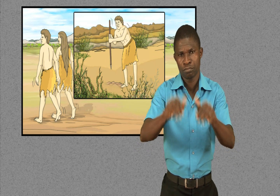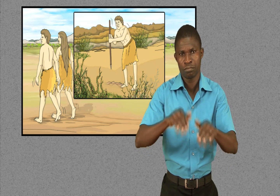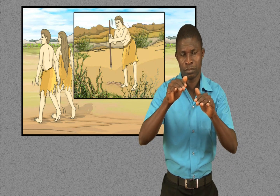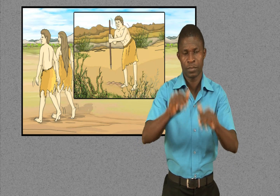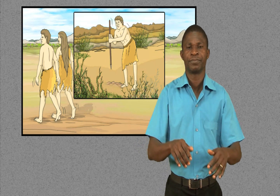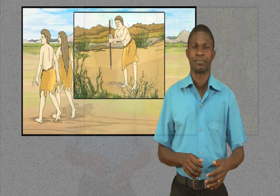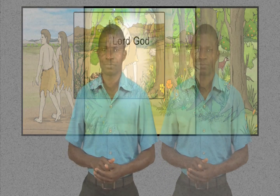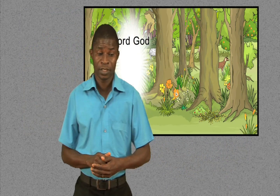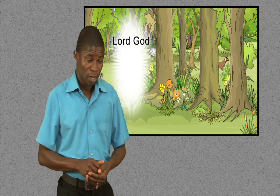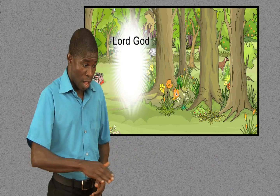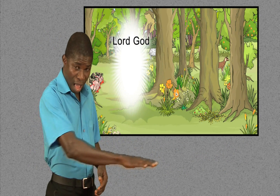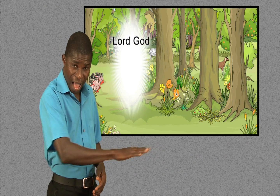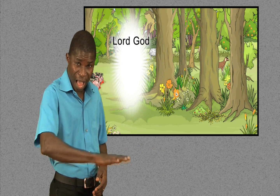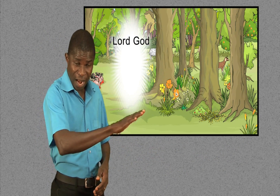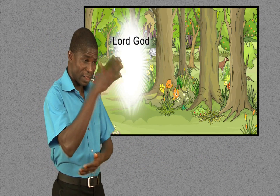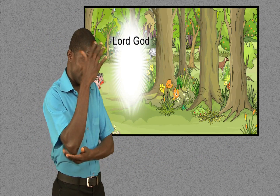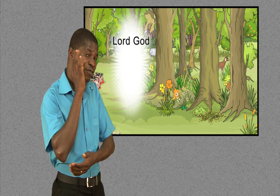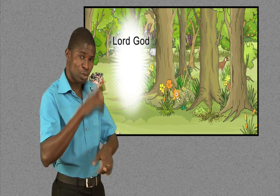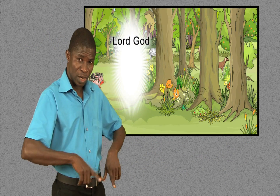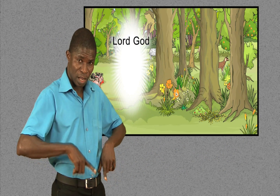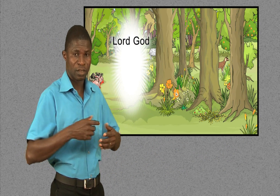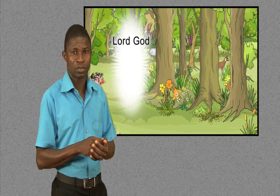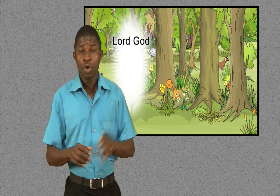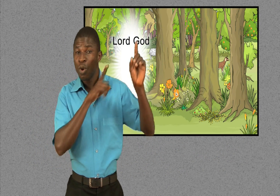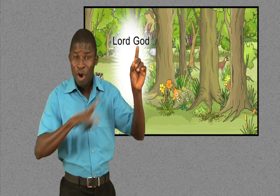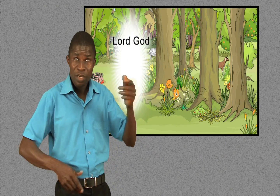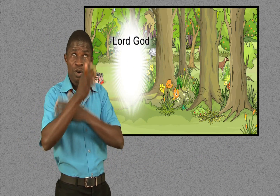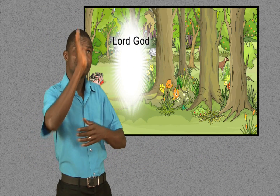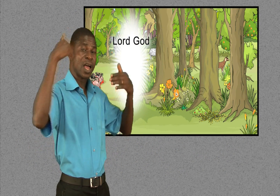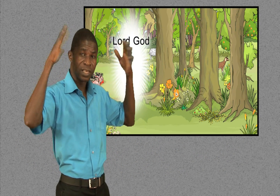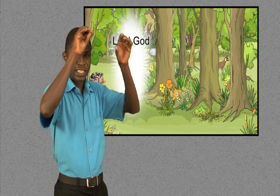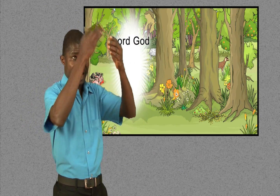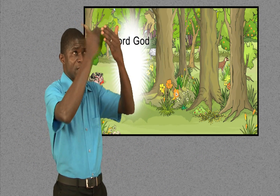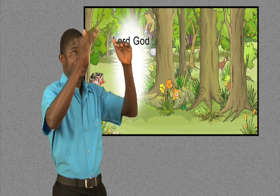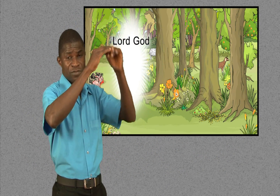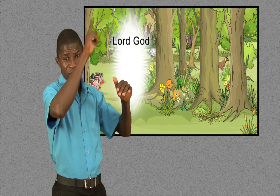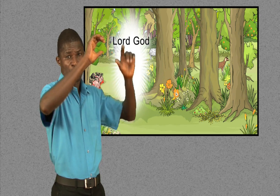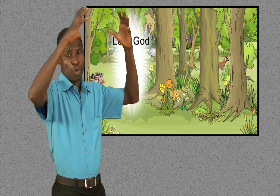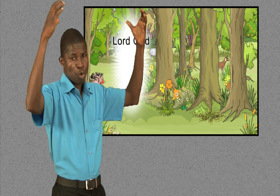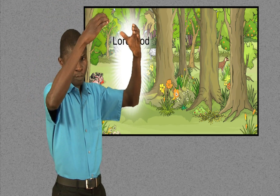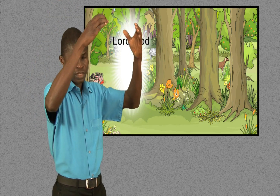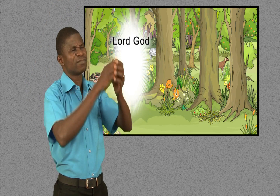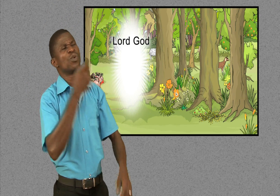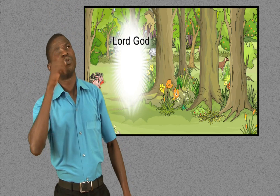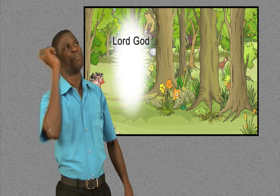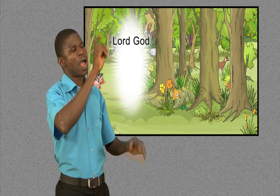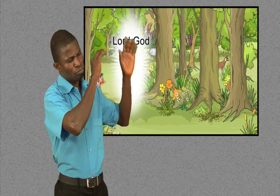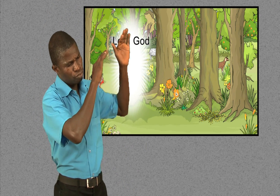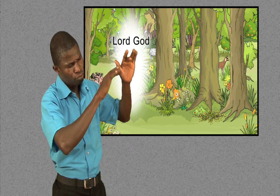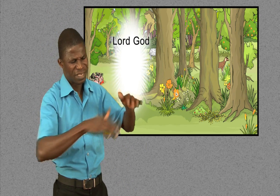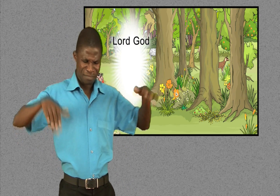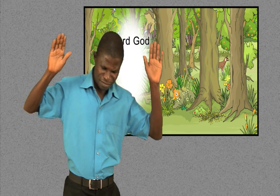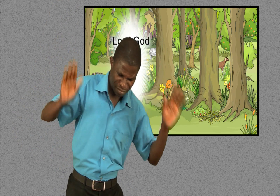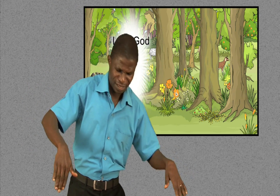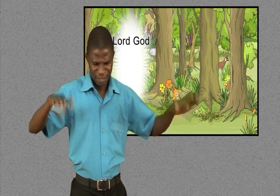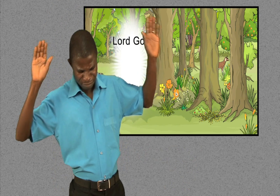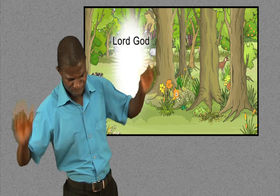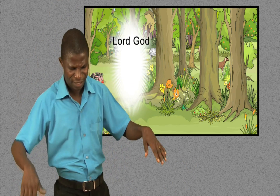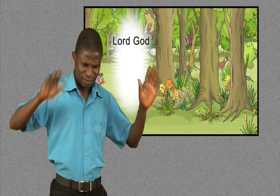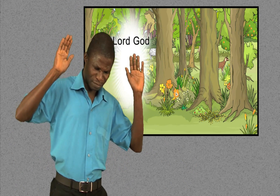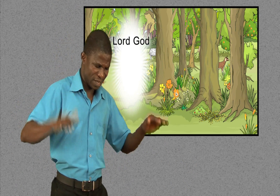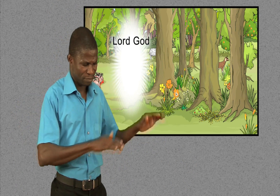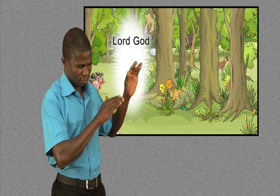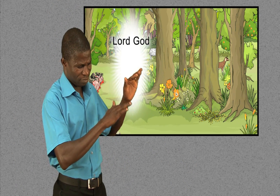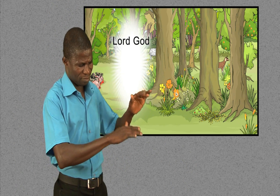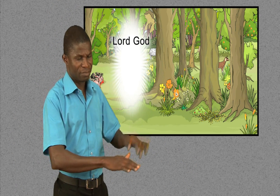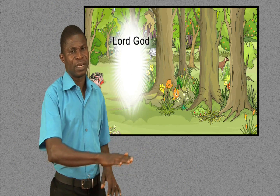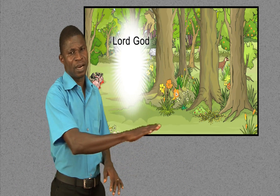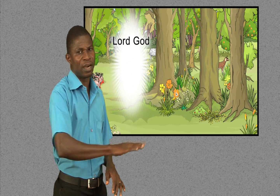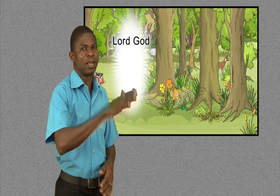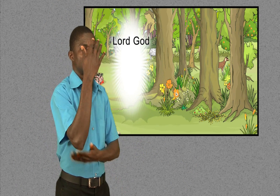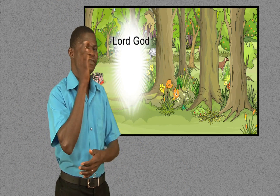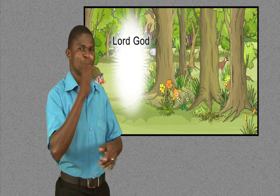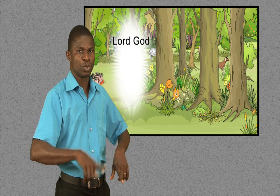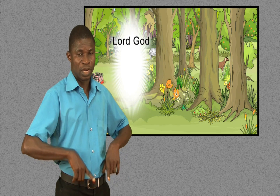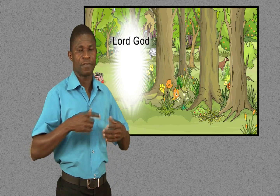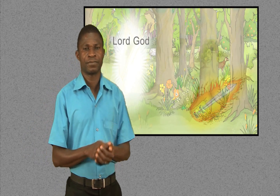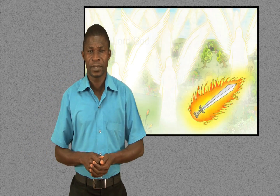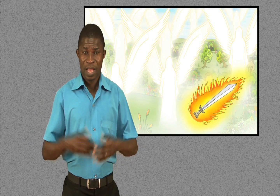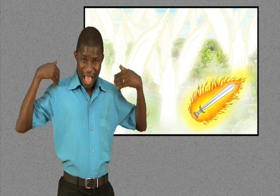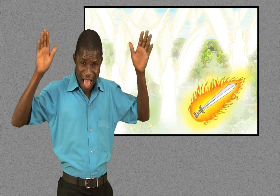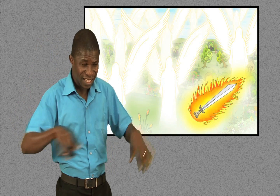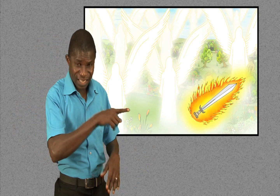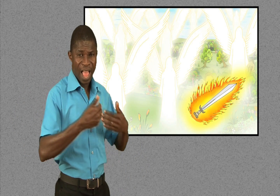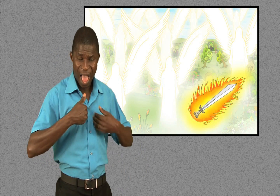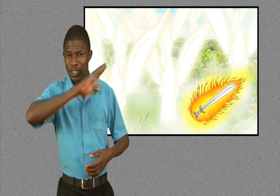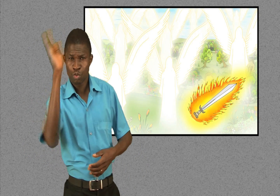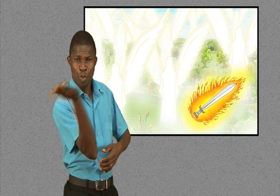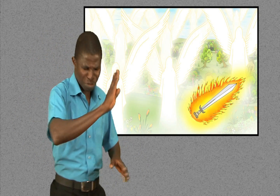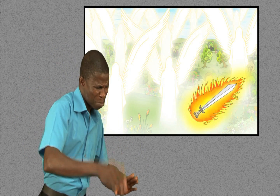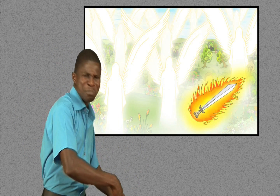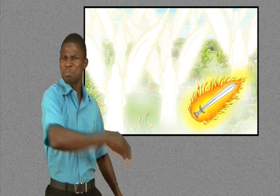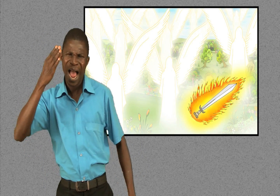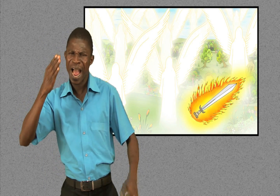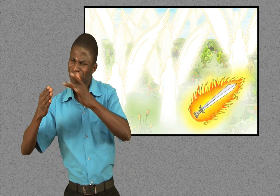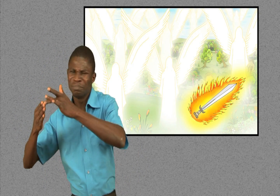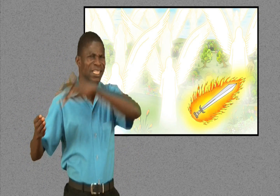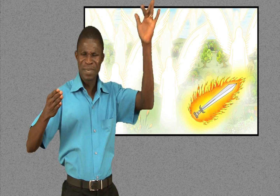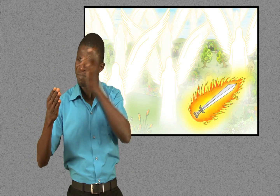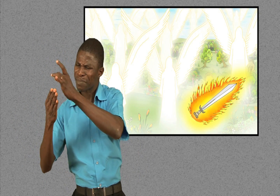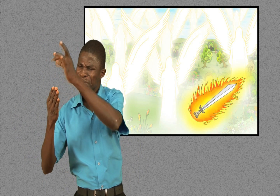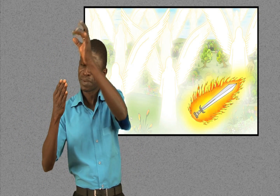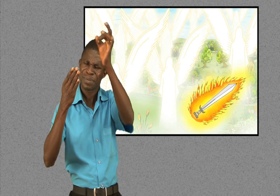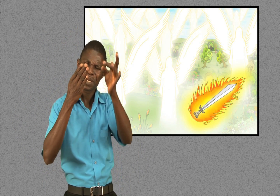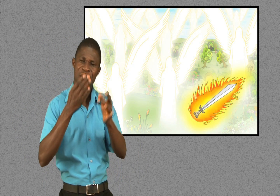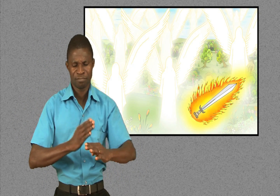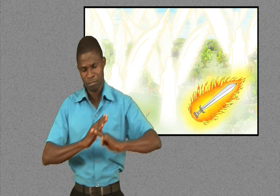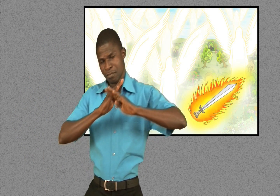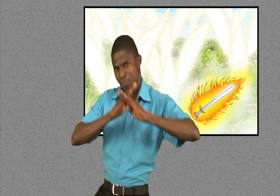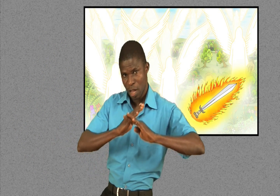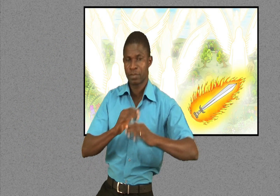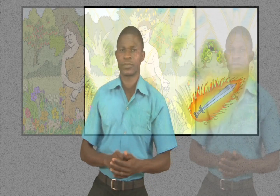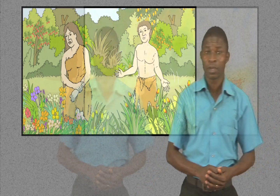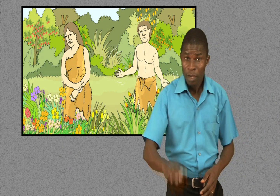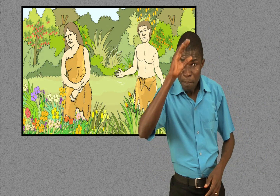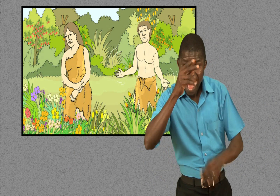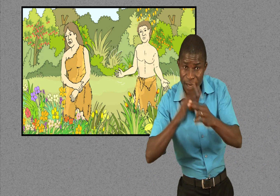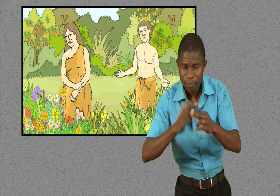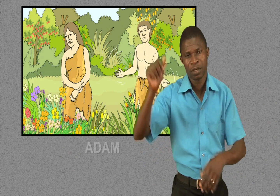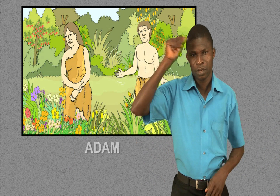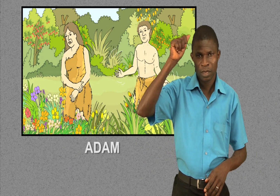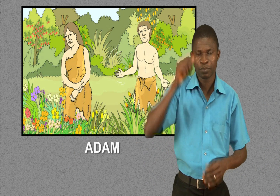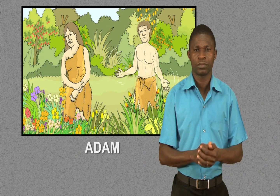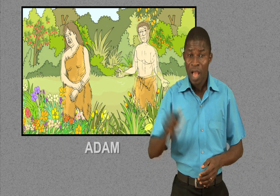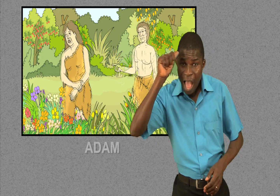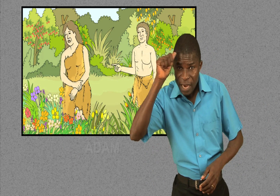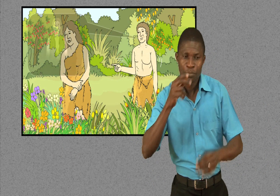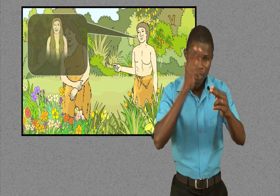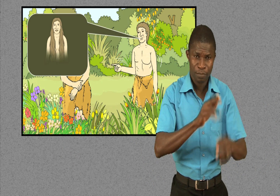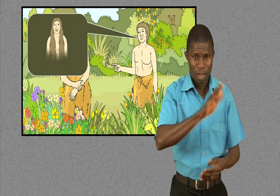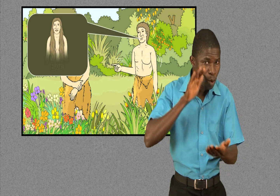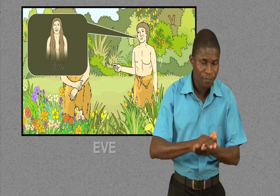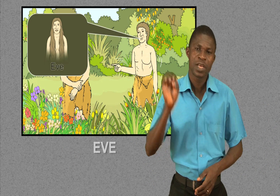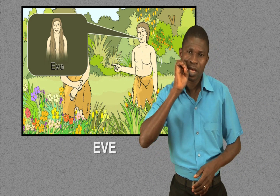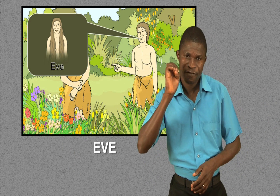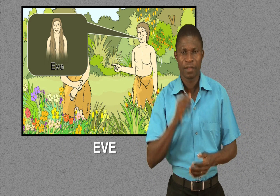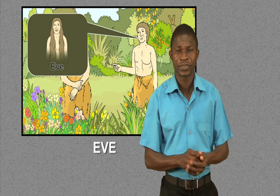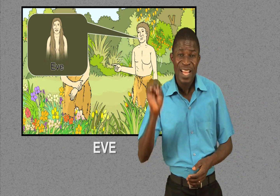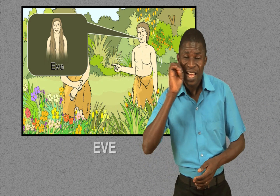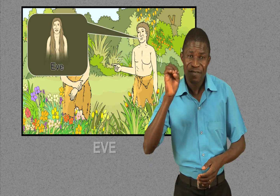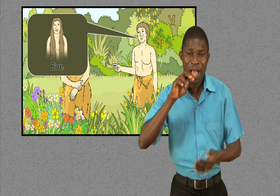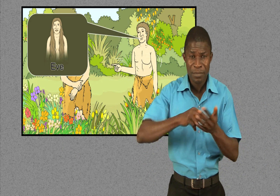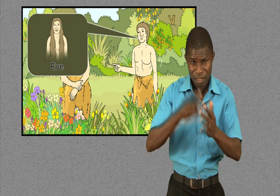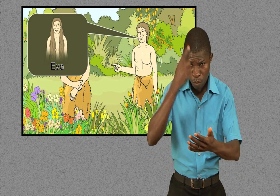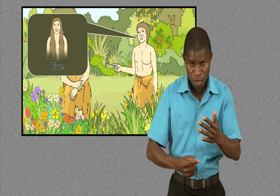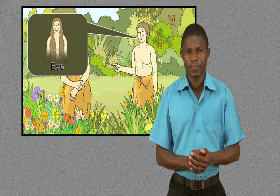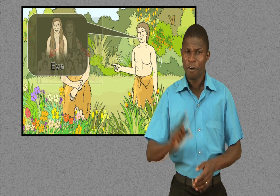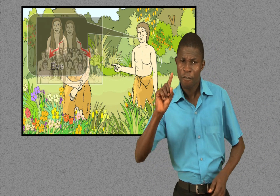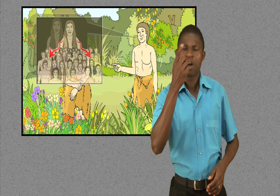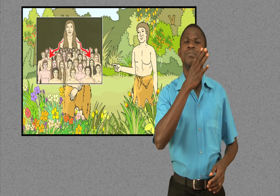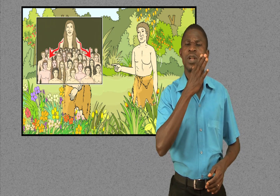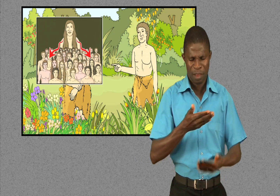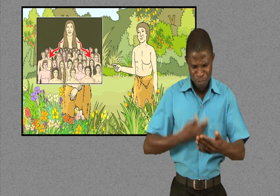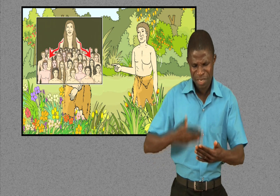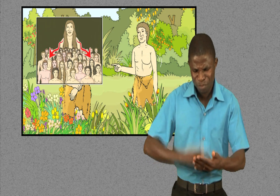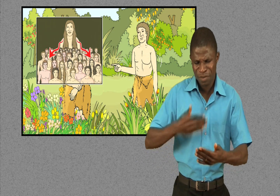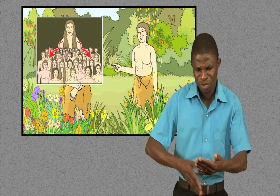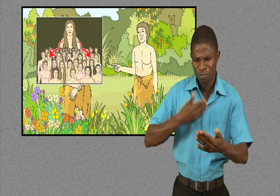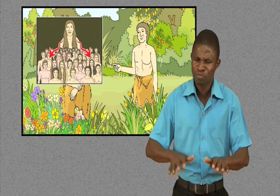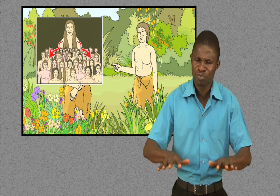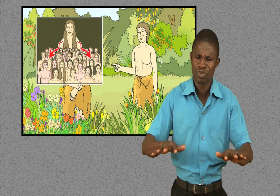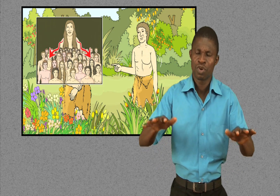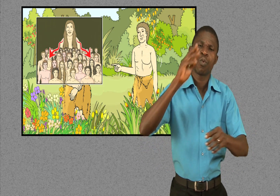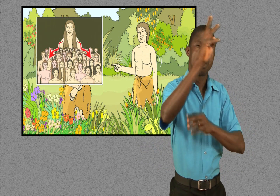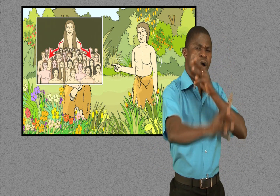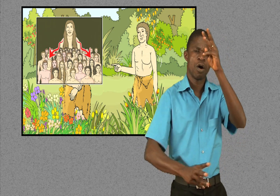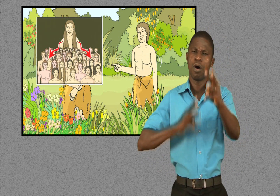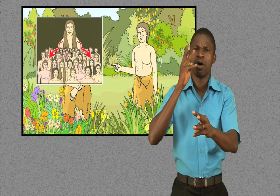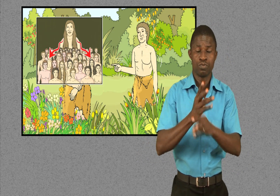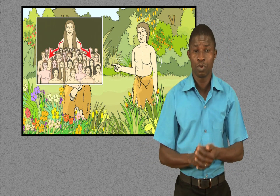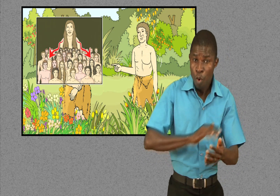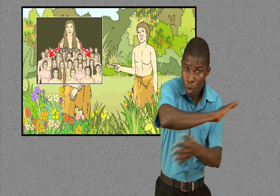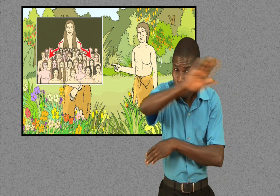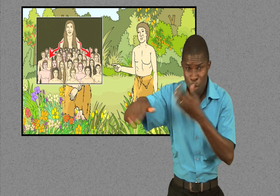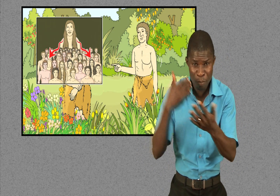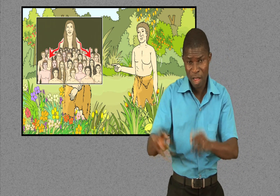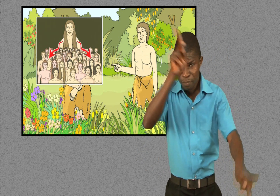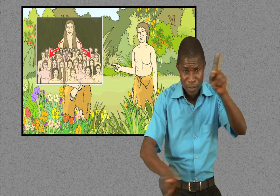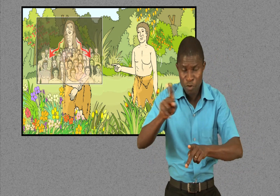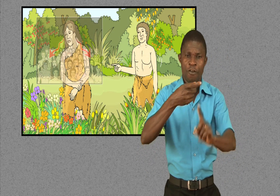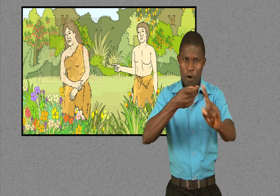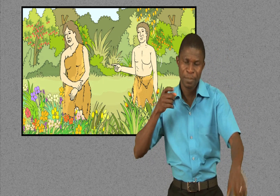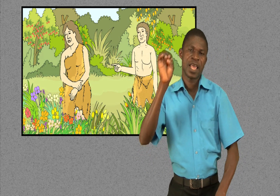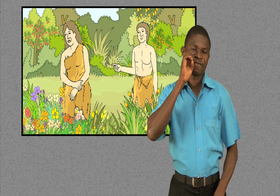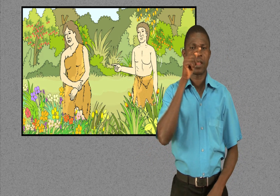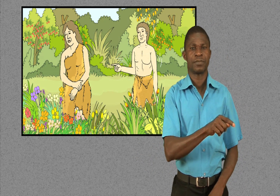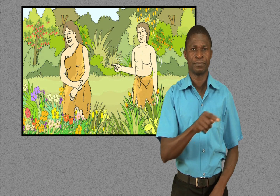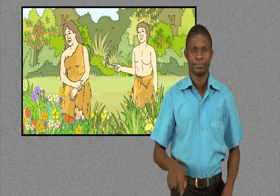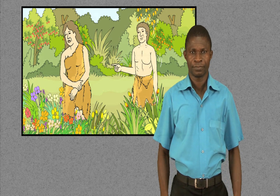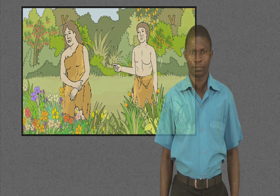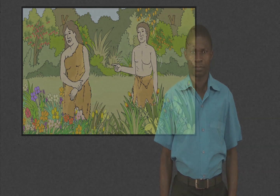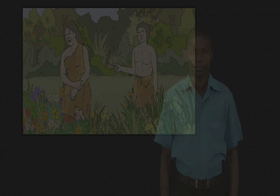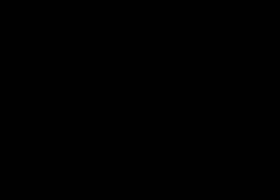So He drove out the man and stationed cherubim on the east side of the Garden of Eden, along with a whirling sword of flame to guard the way to the tree of life.